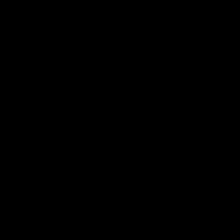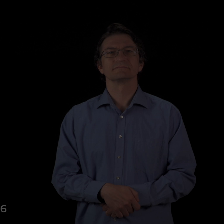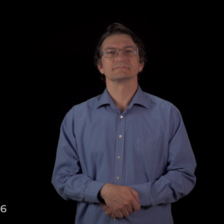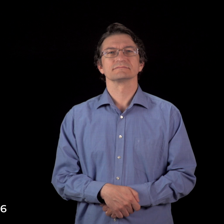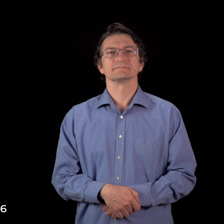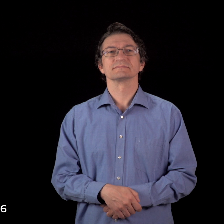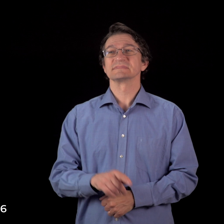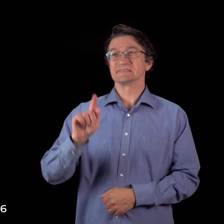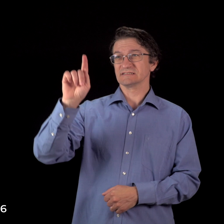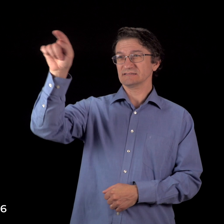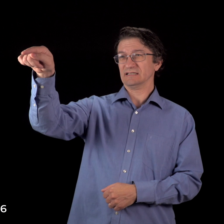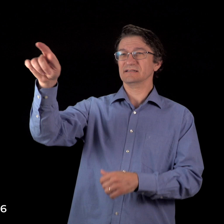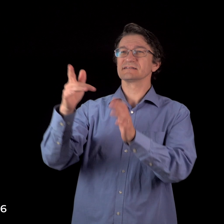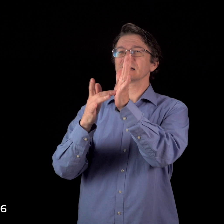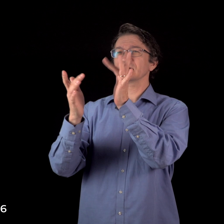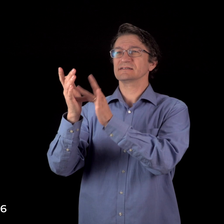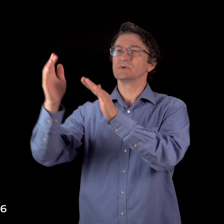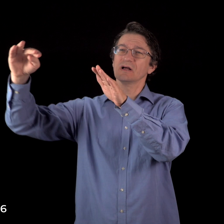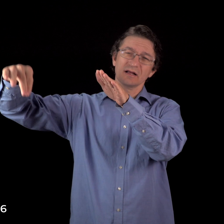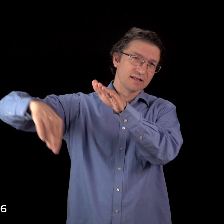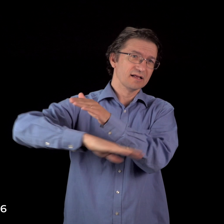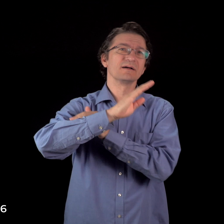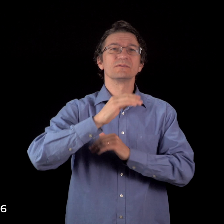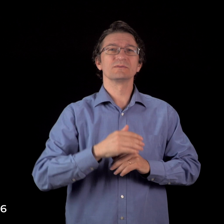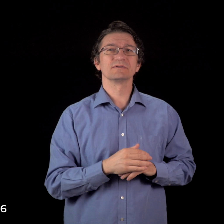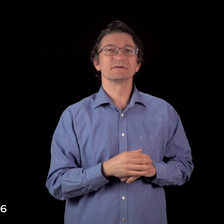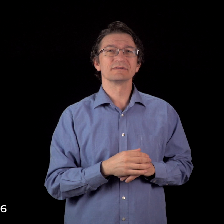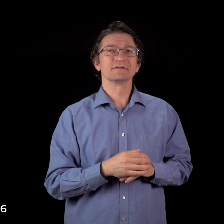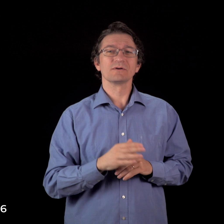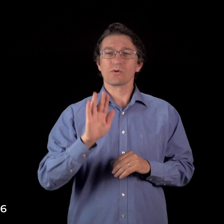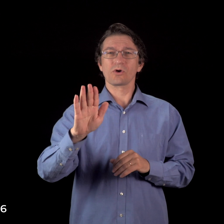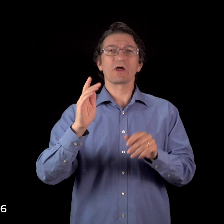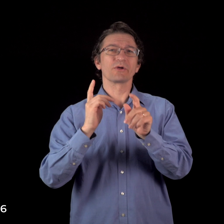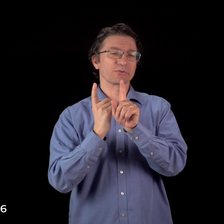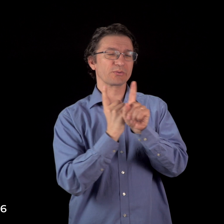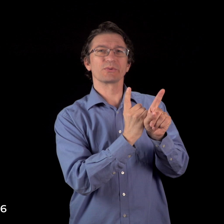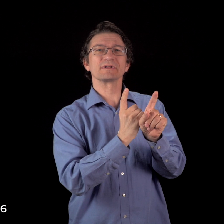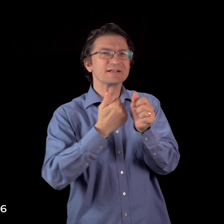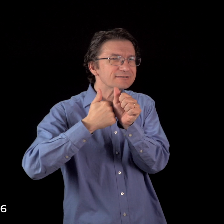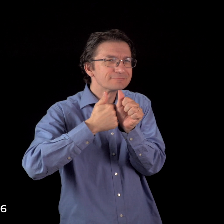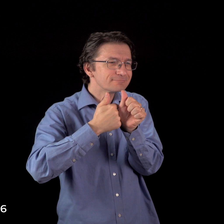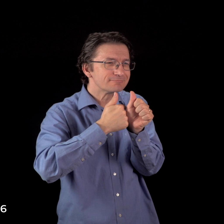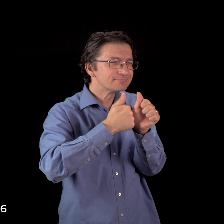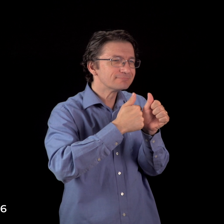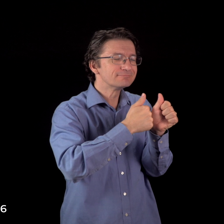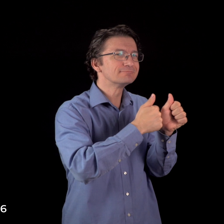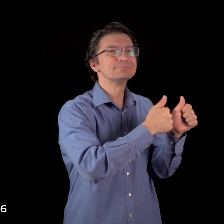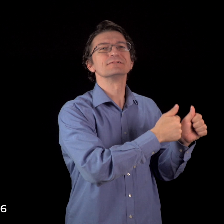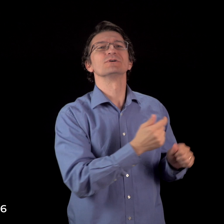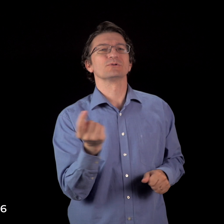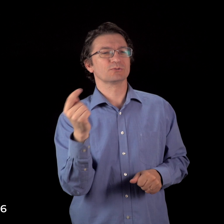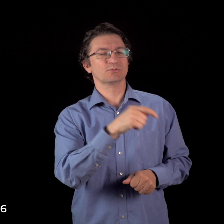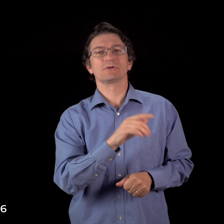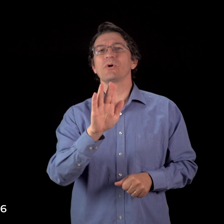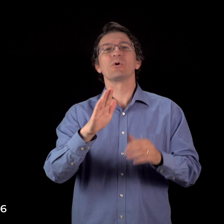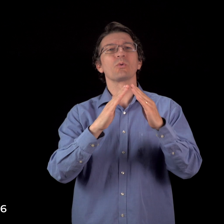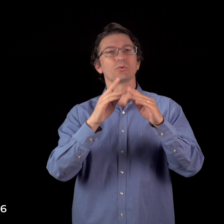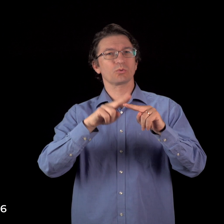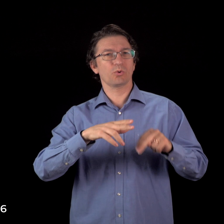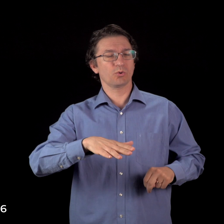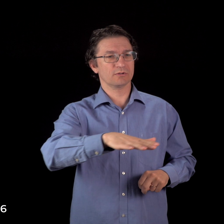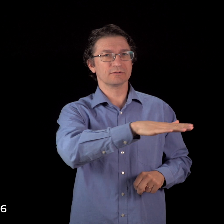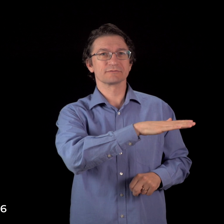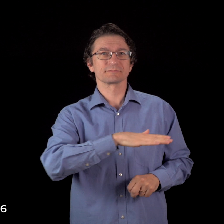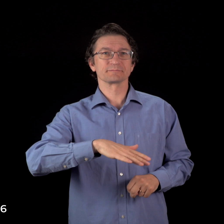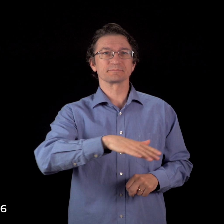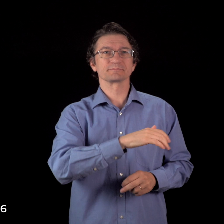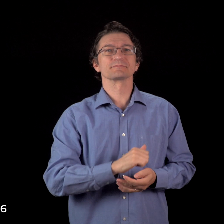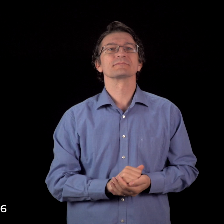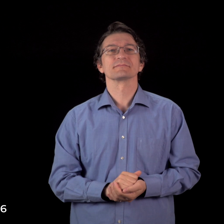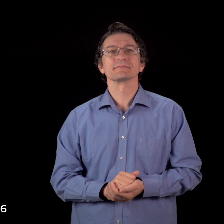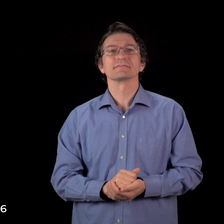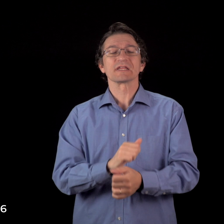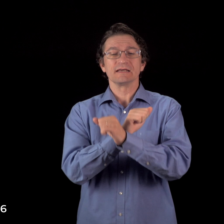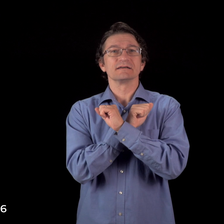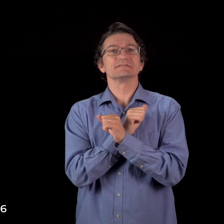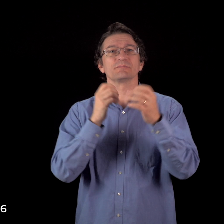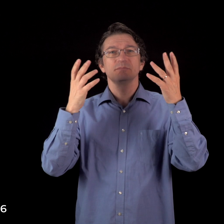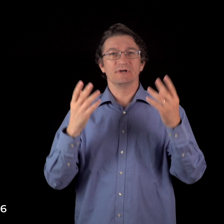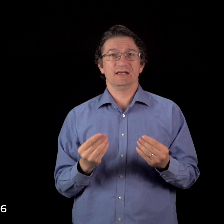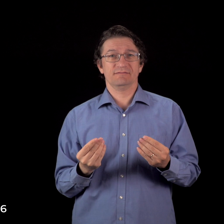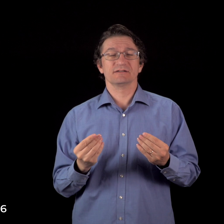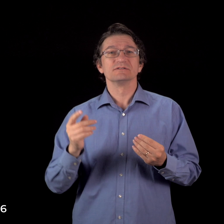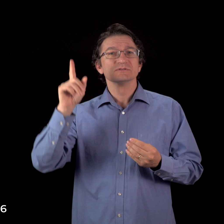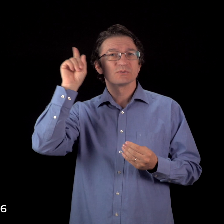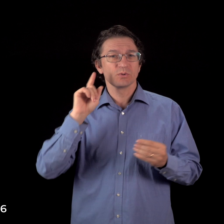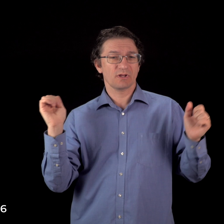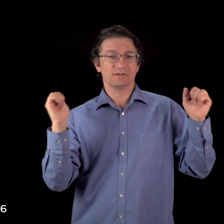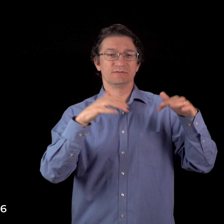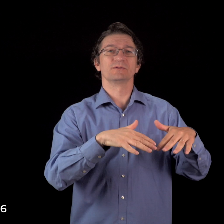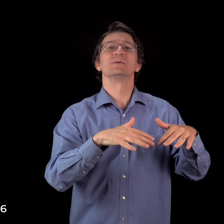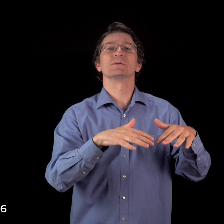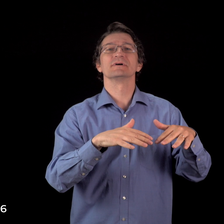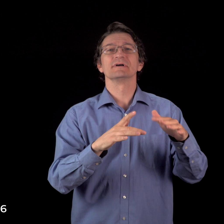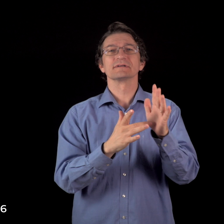Jesus went on from there and came to His hometown, accompanied by His disciples.